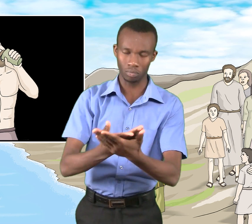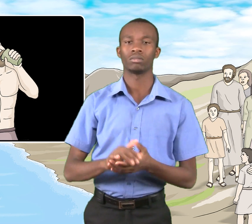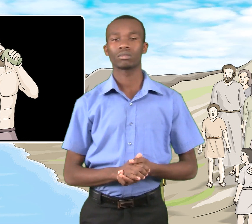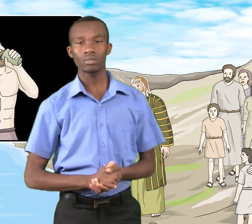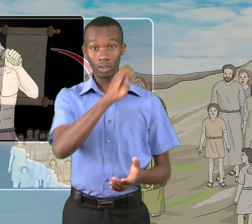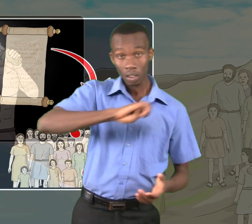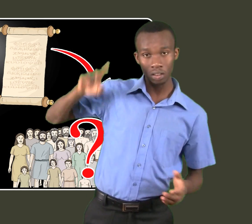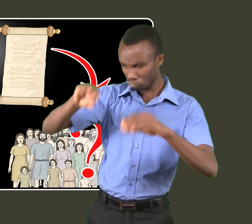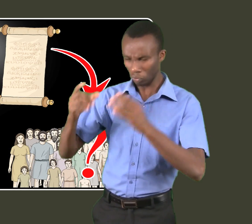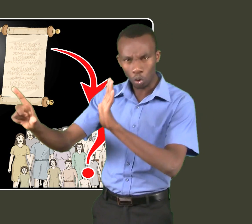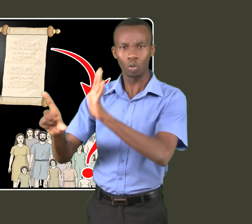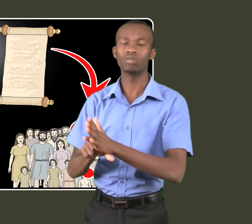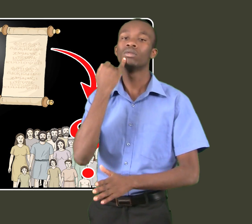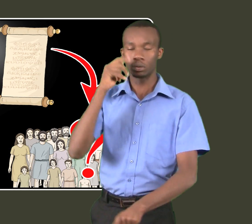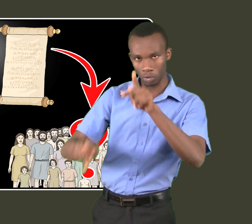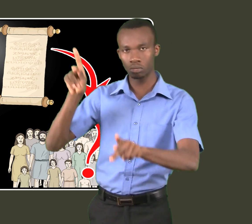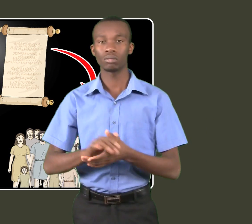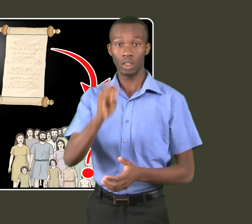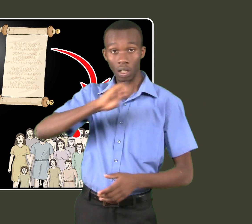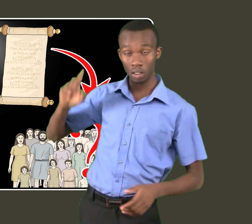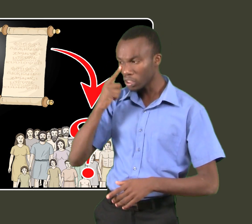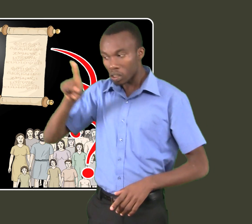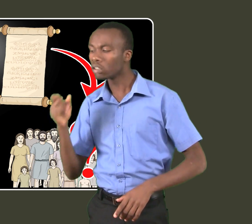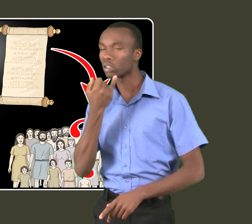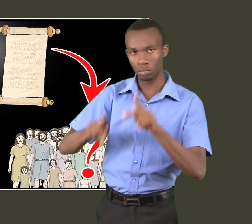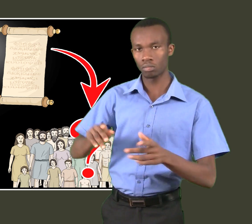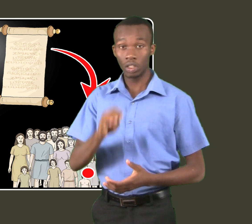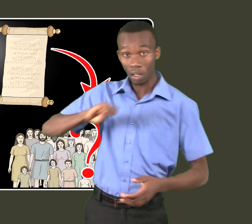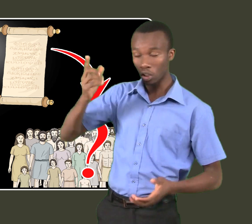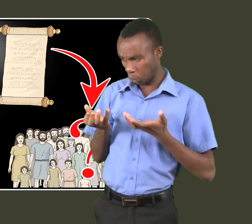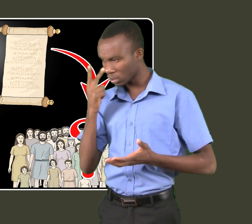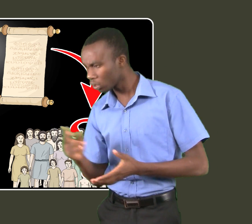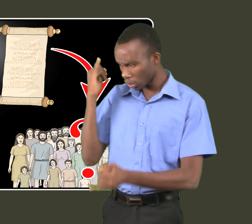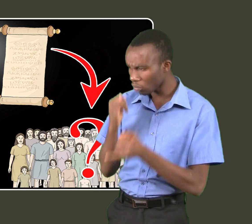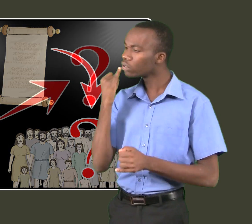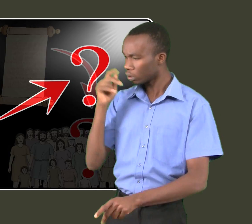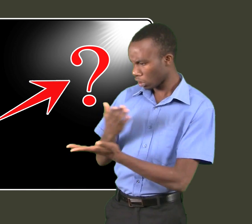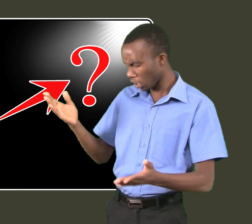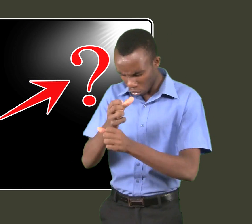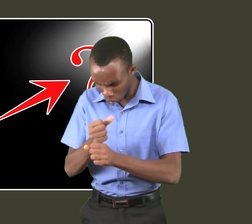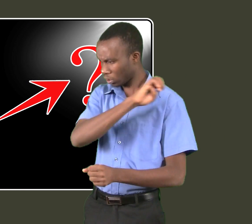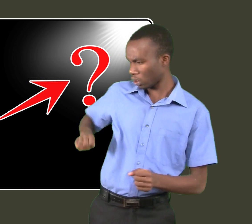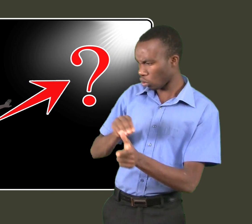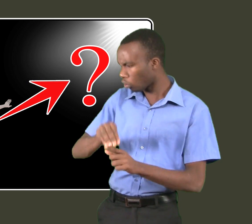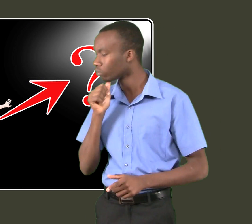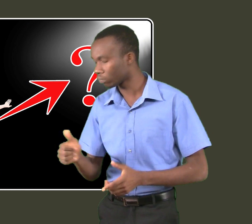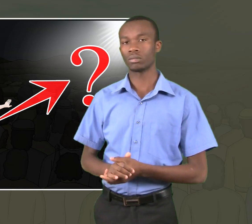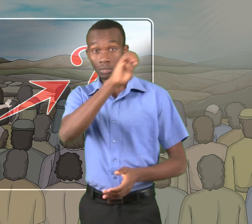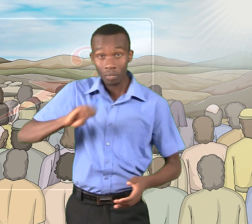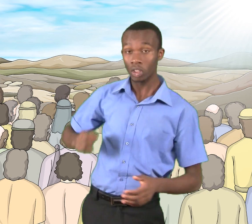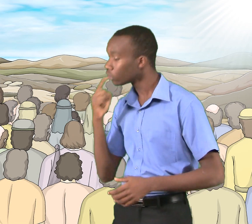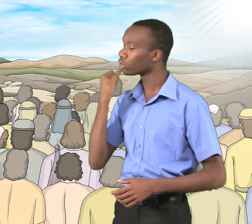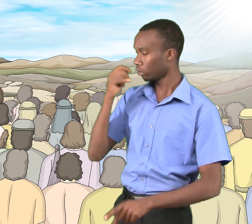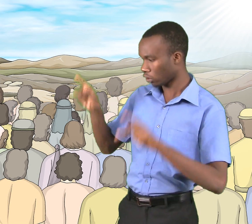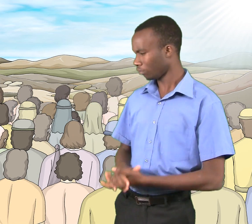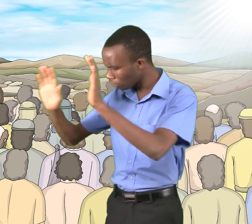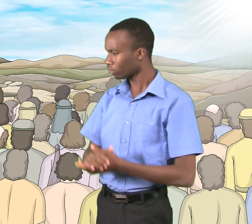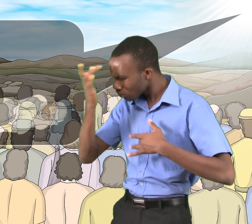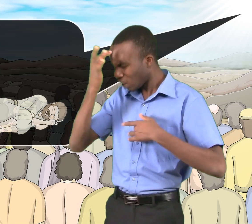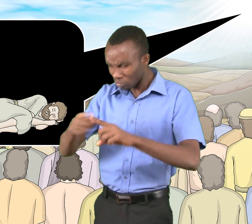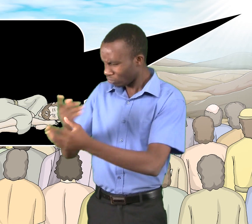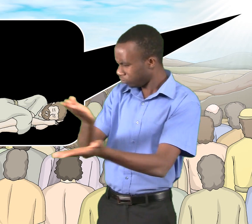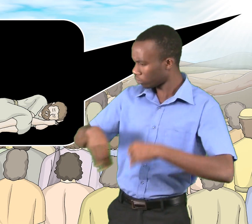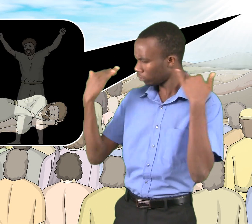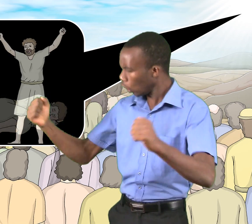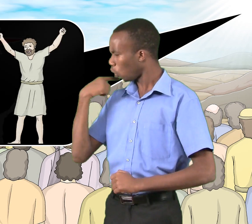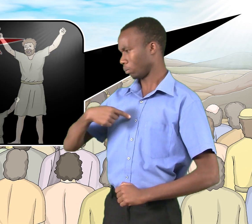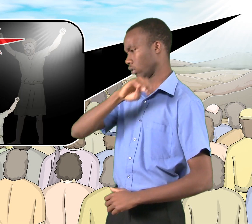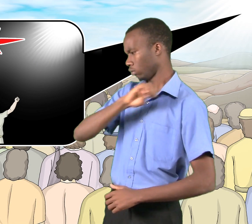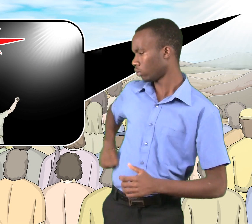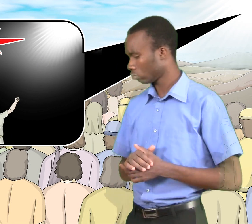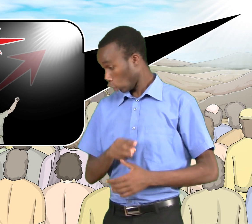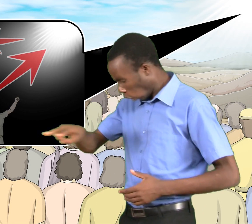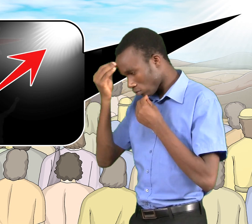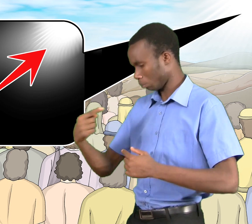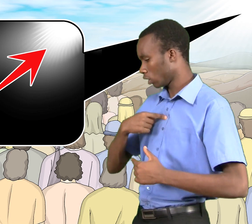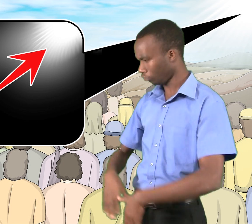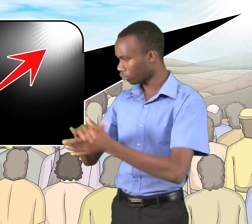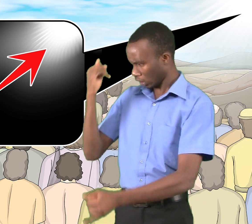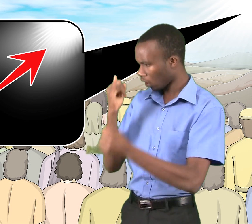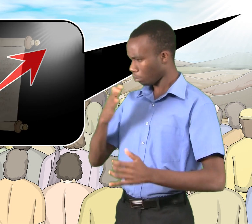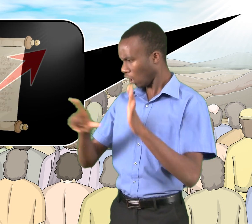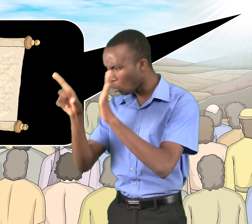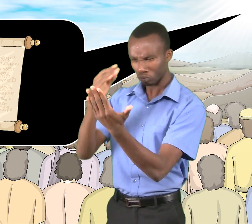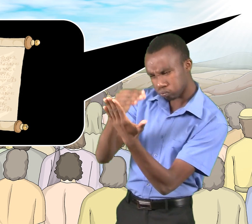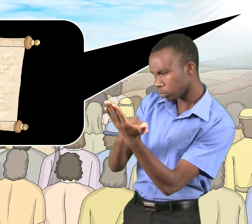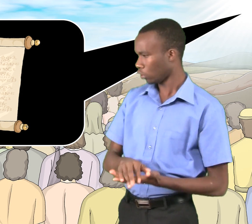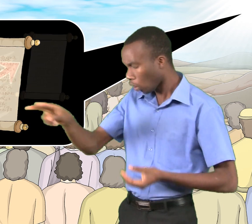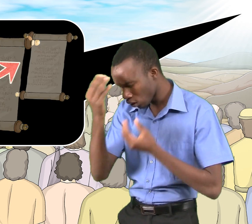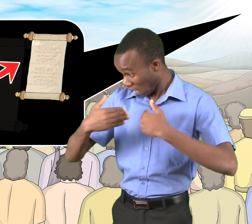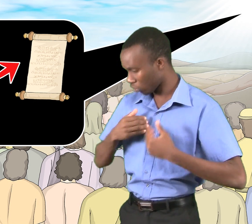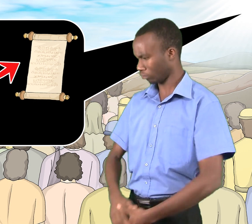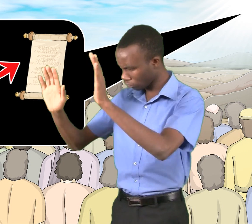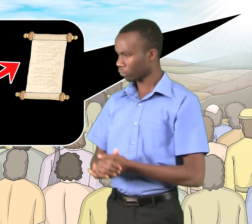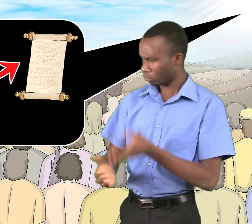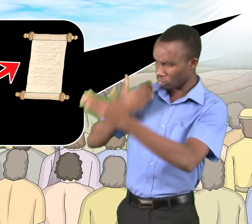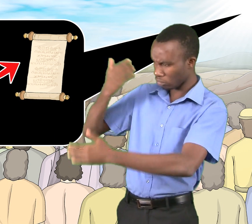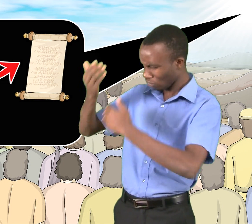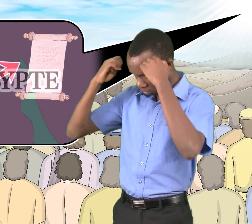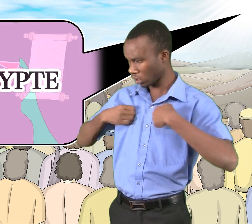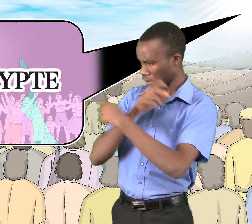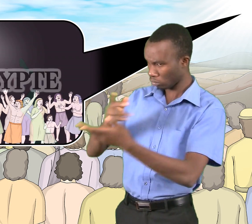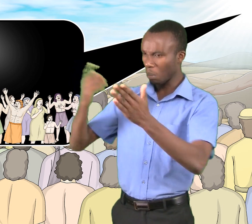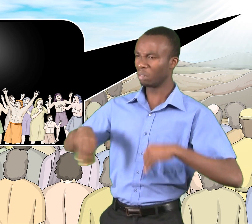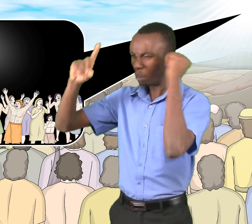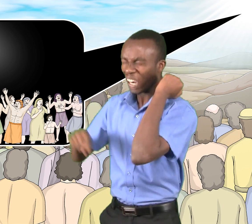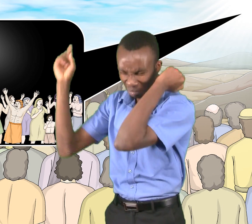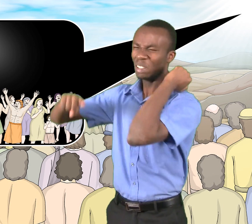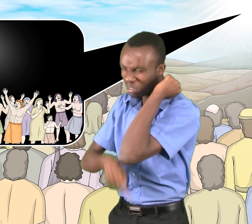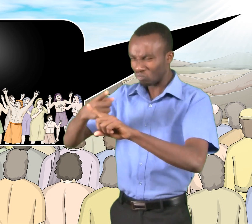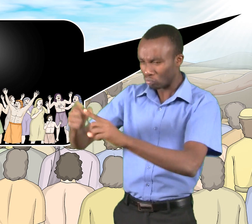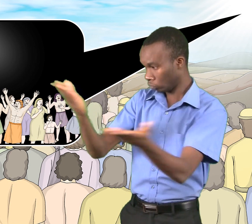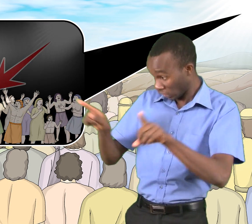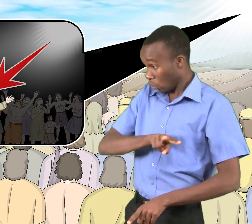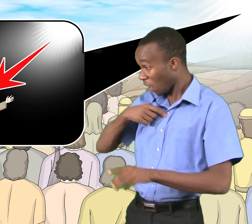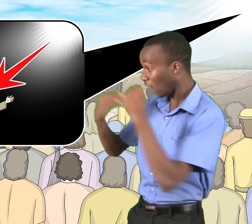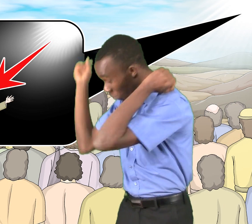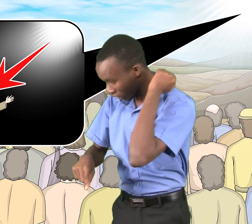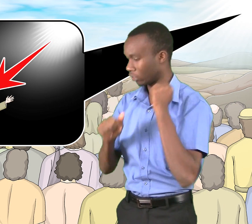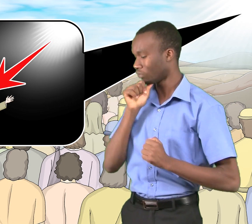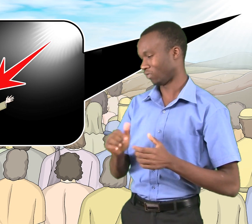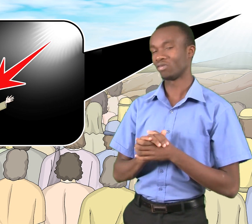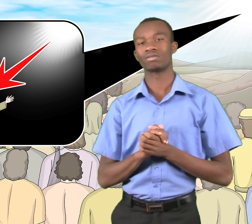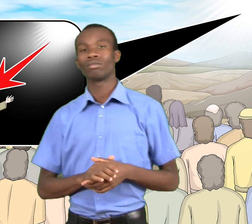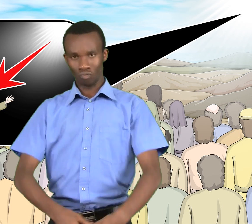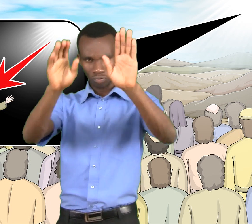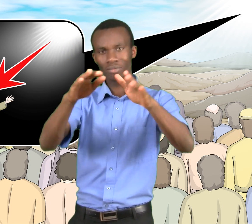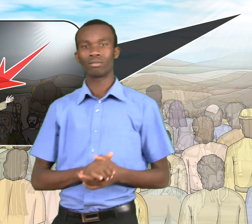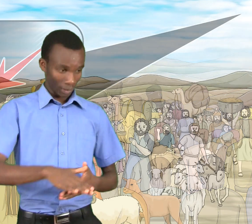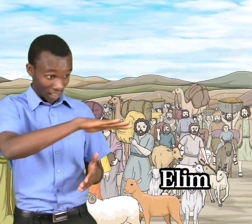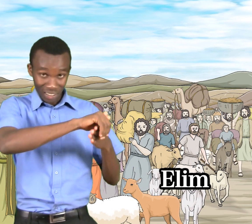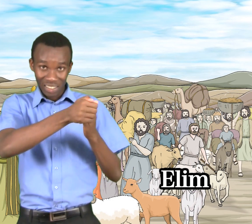There the LORD made for them a statute and an ordinance, and there He tested them, saying, “If you will listen carefully to the voice of the LORD your God, and do what is right in His eyes, and pay attention to His commands, and keep all His statutes, then I will not bring on you any of the diseases I inflicted on the Egyptians.